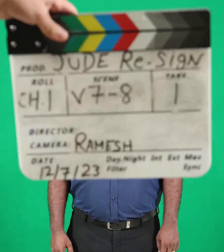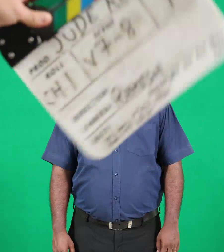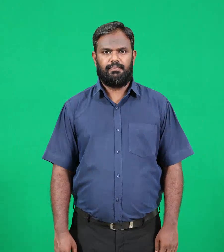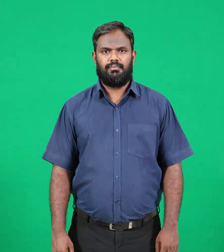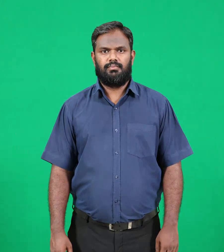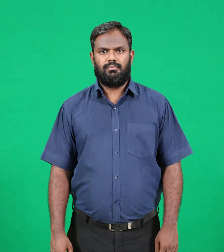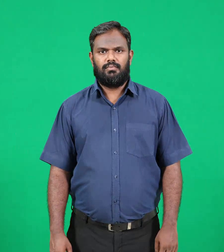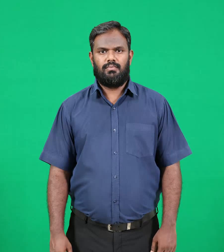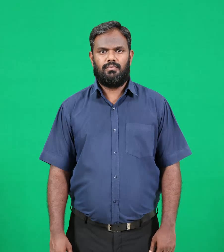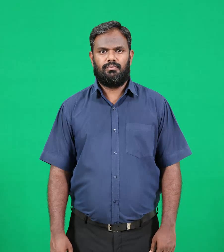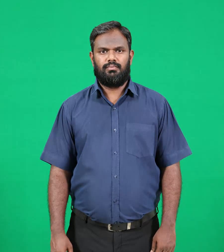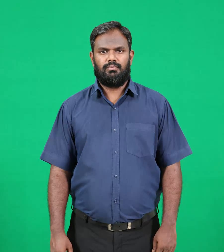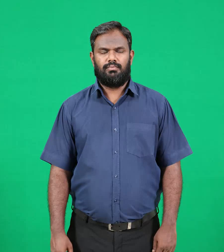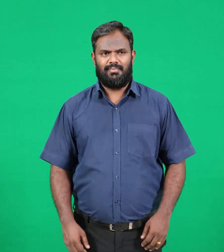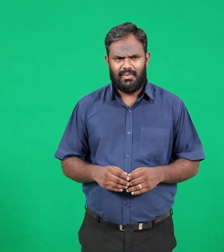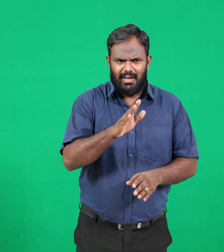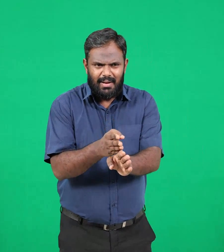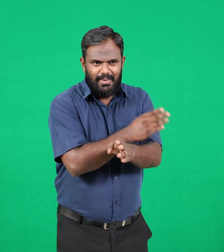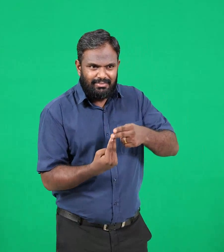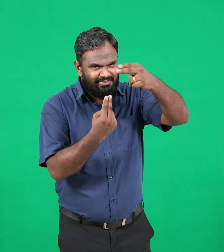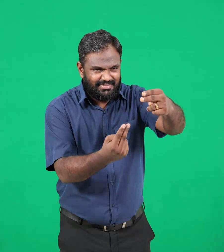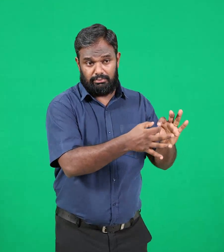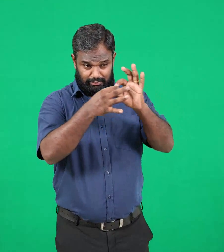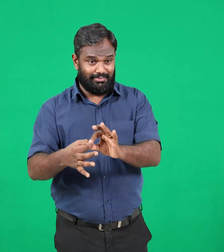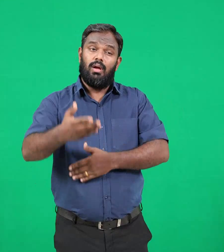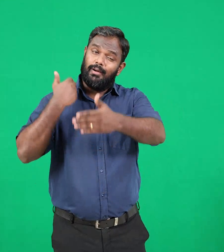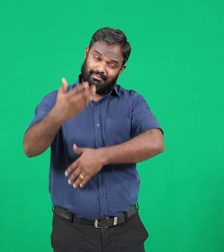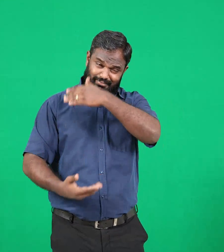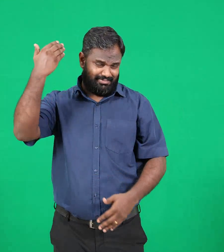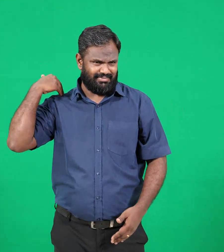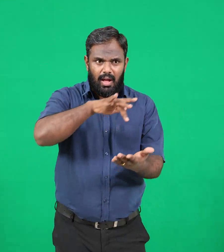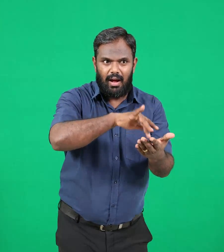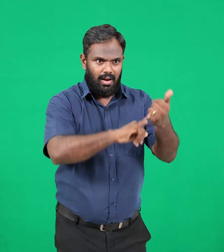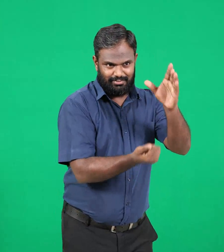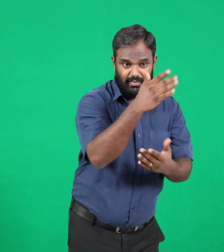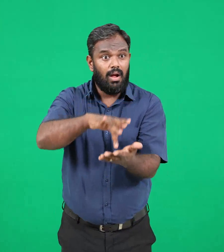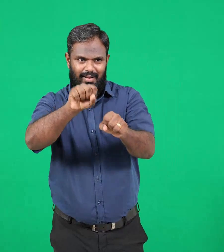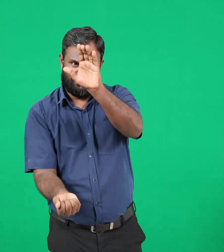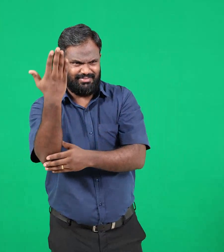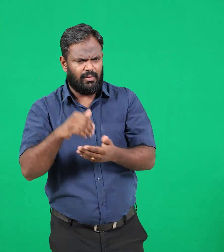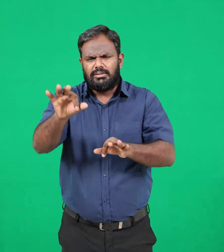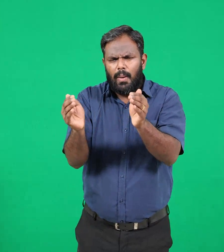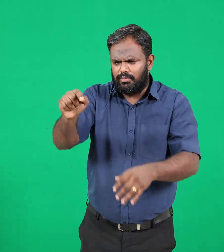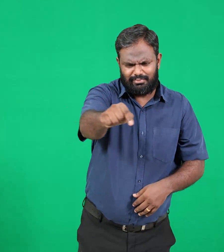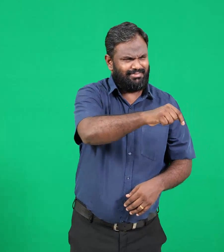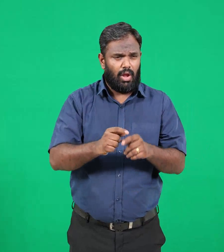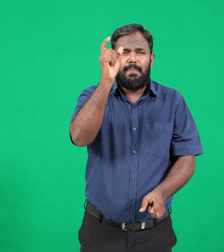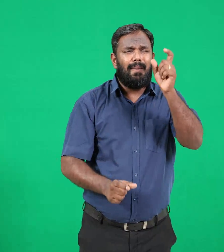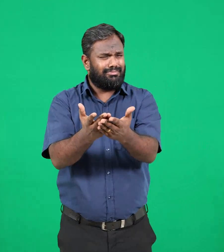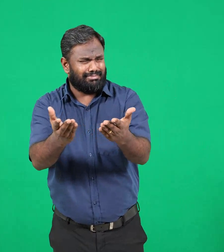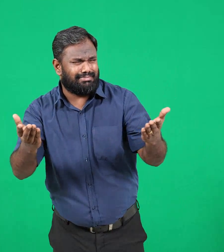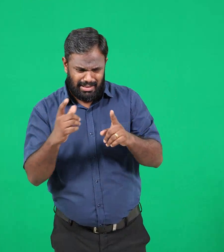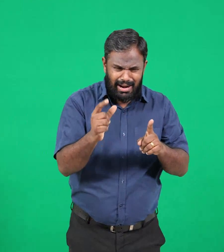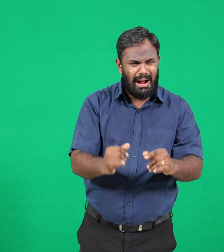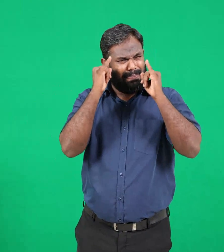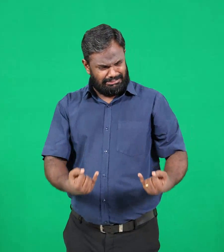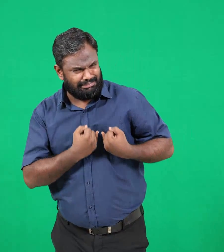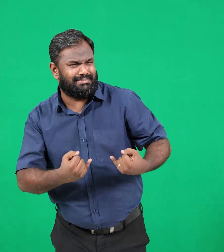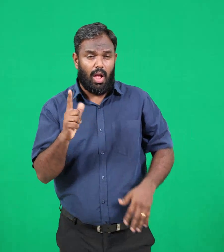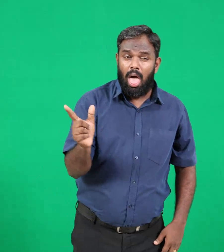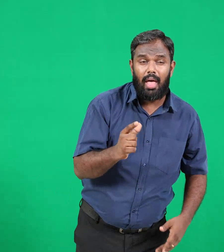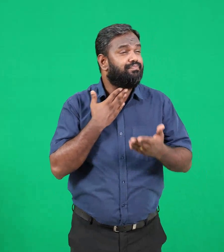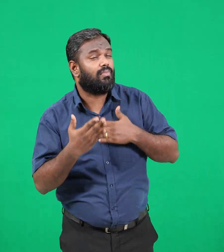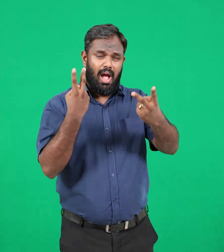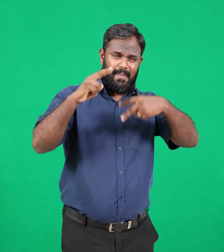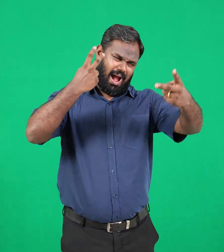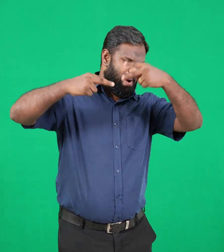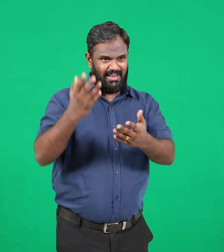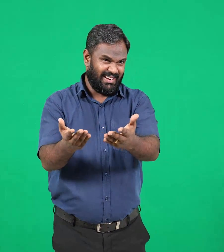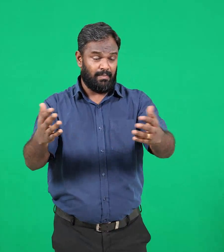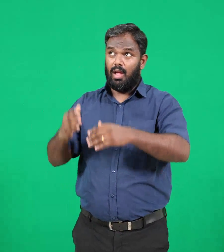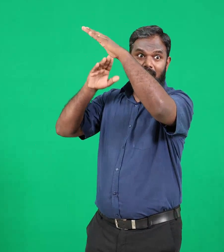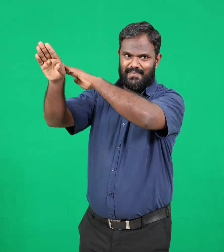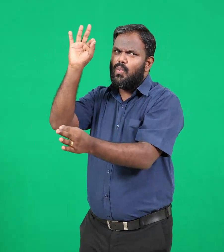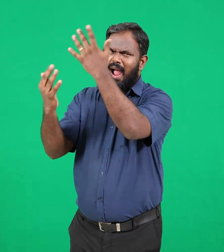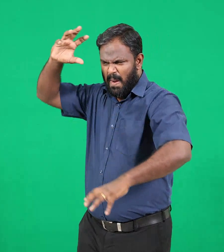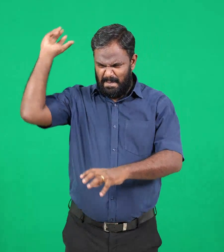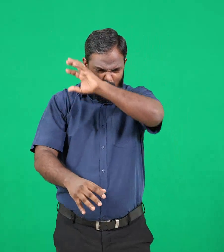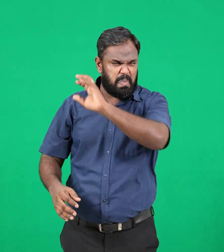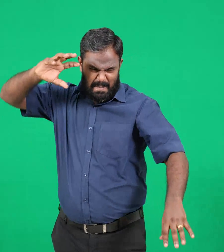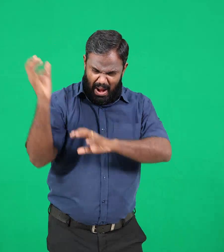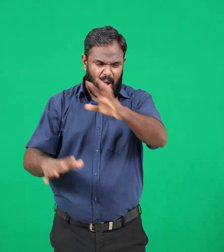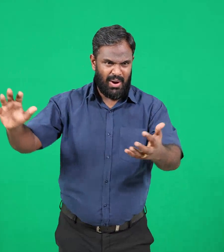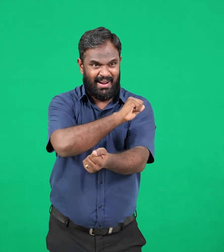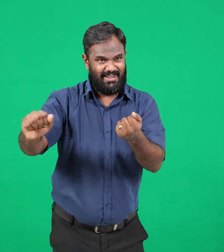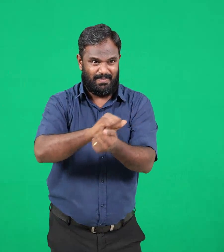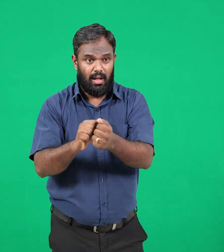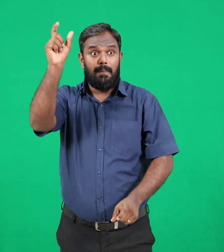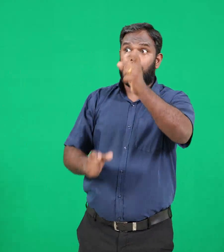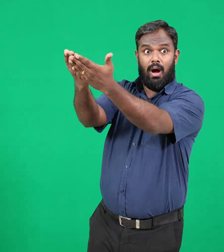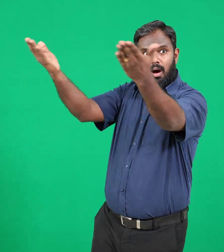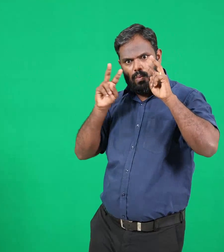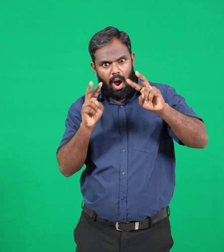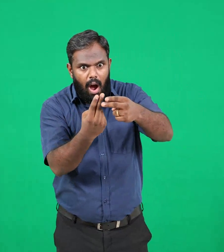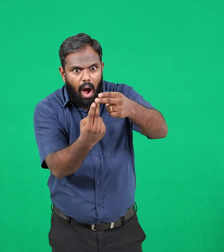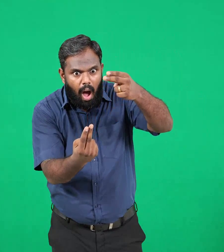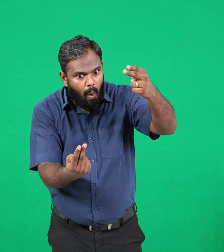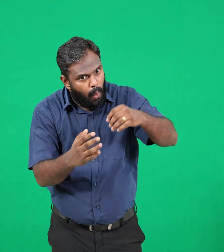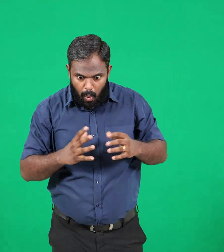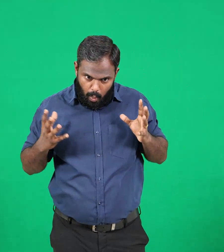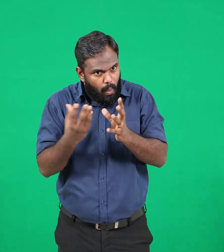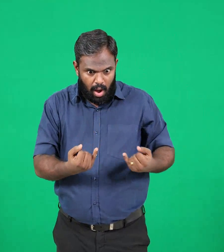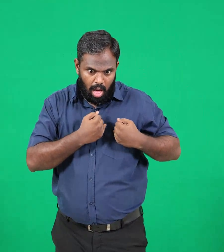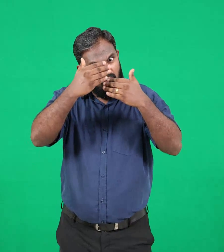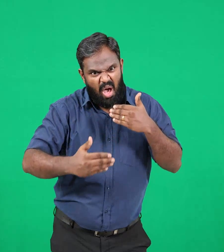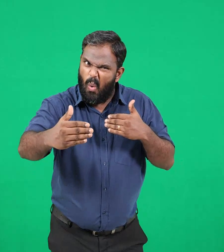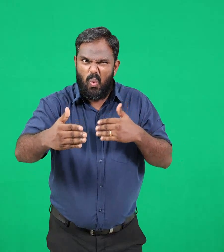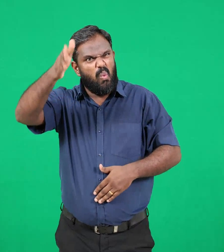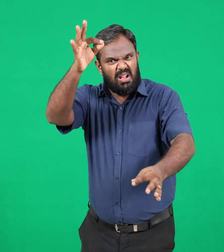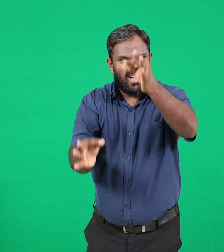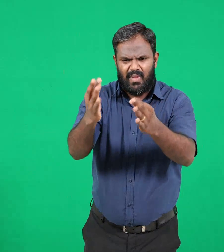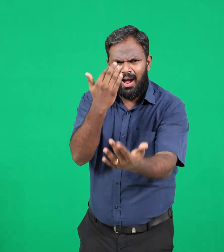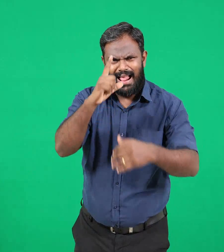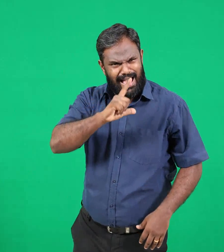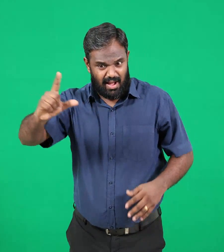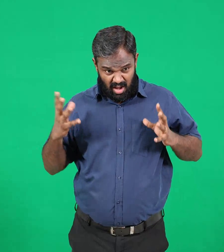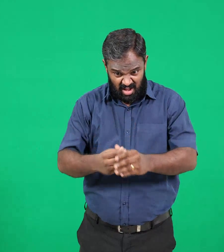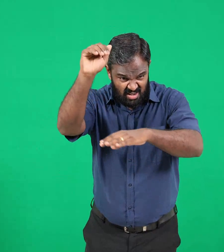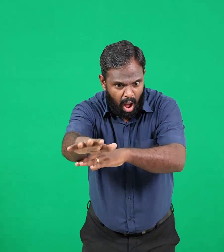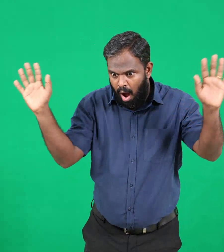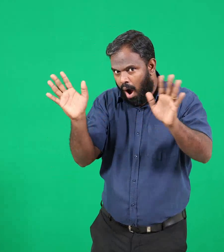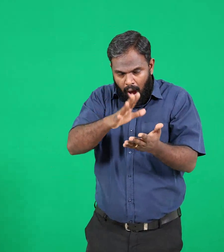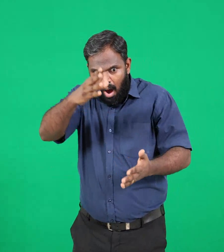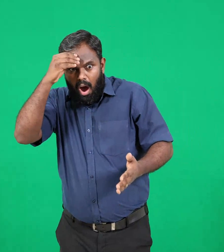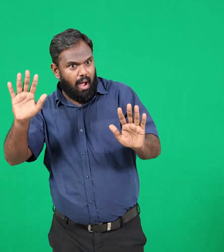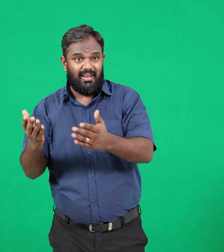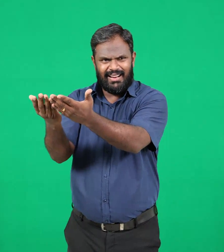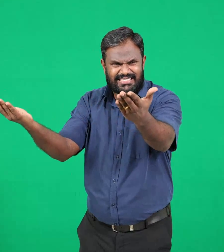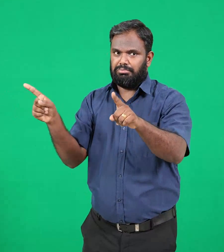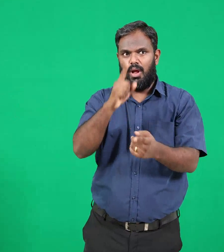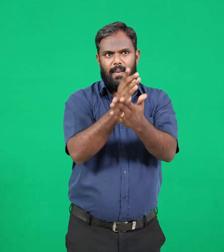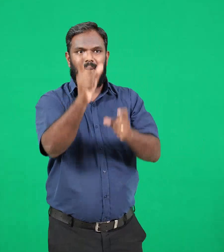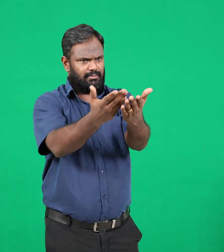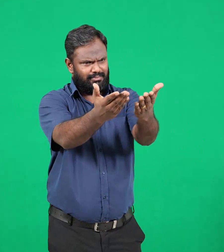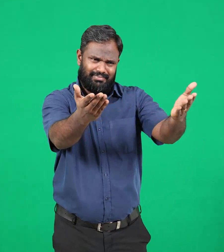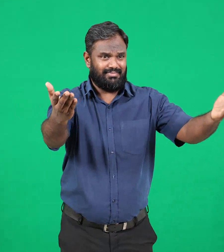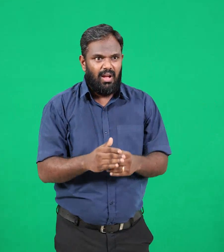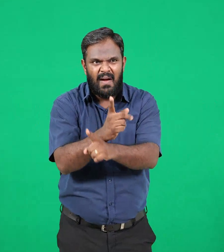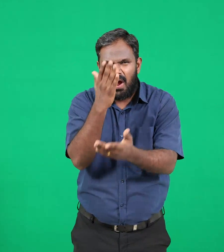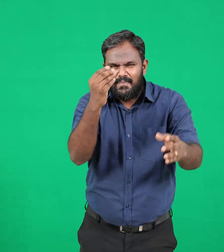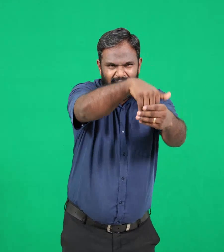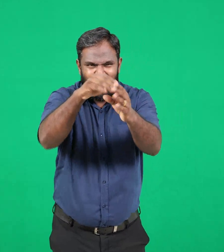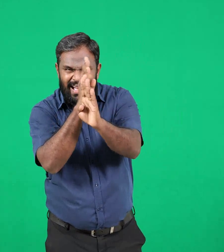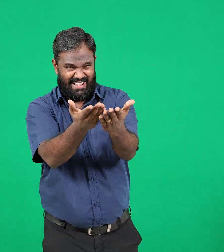In like manner, Sodom and Gomorrah and the cities around them, who indulged in sexual immorality and pursued strange flesh, are on display as an example of those who sustain the punishment of eternal fire.